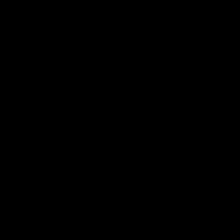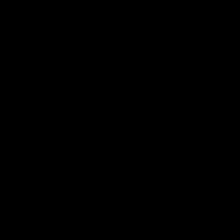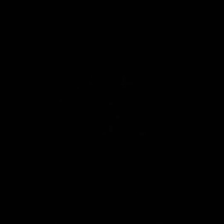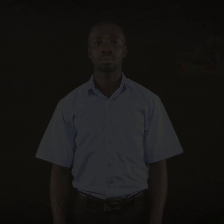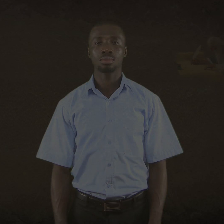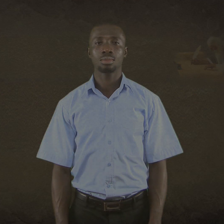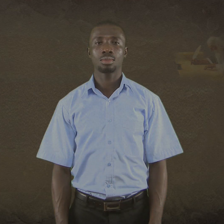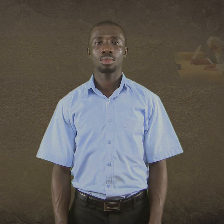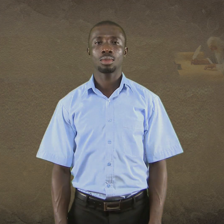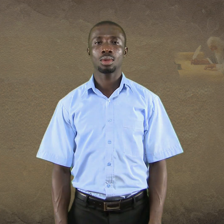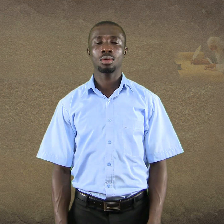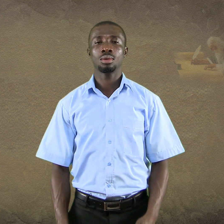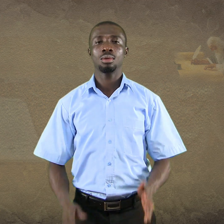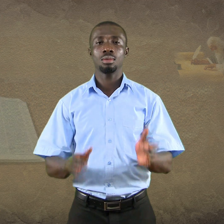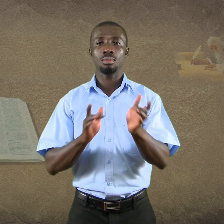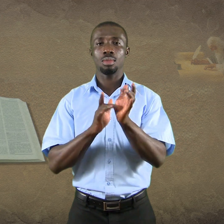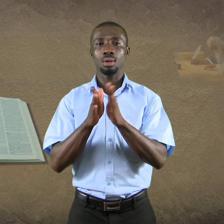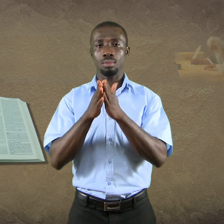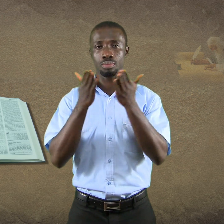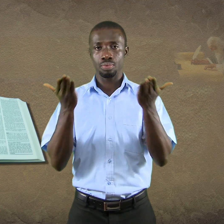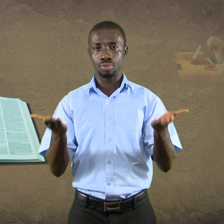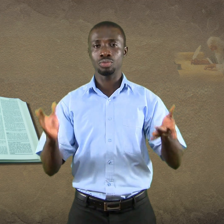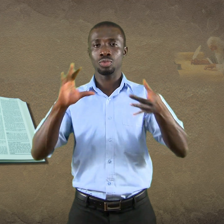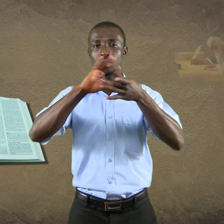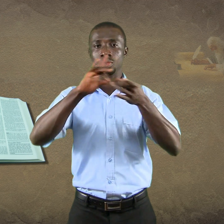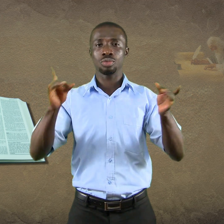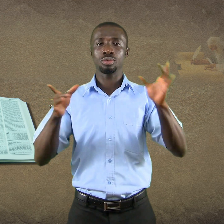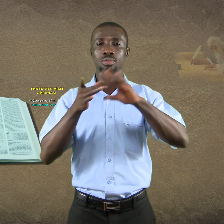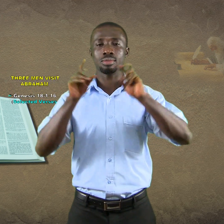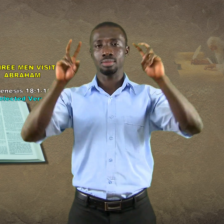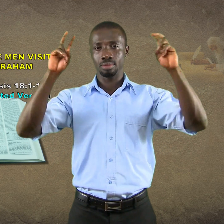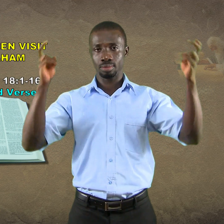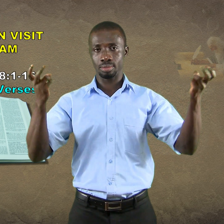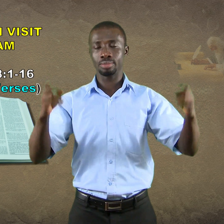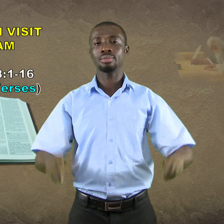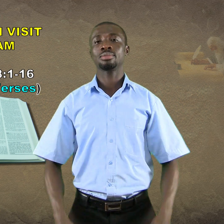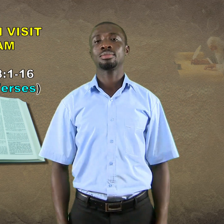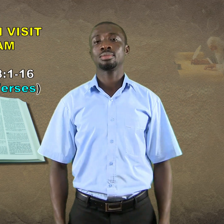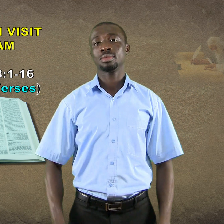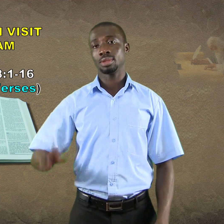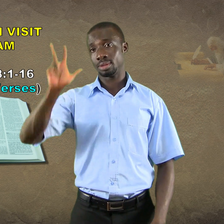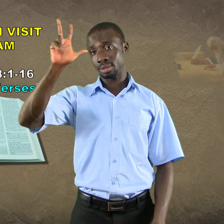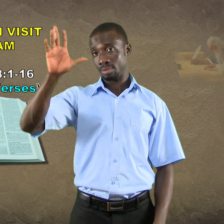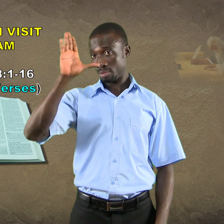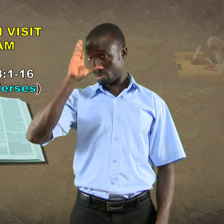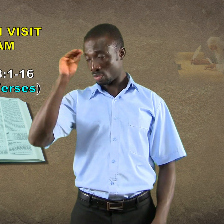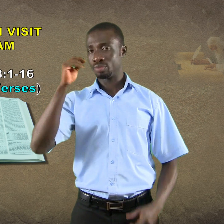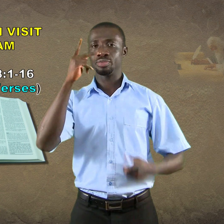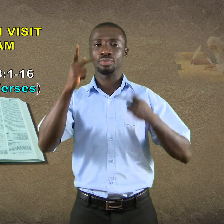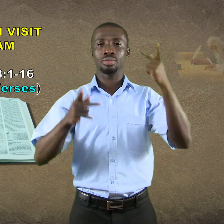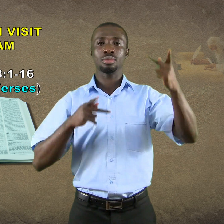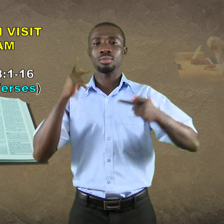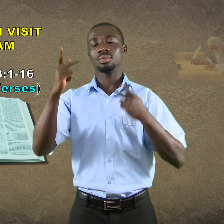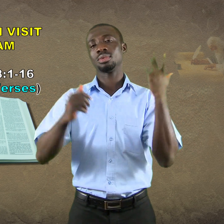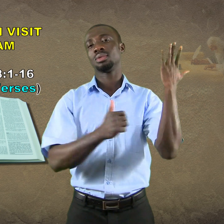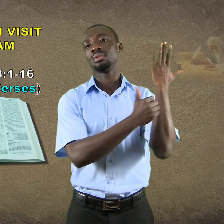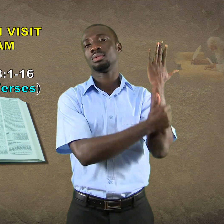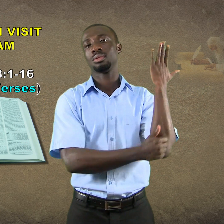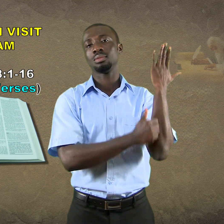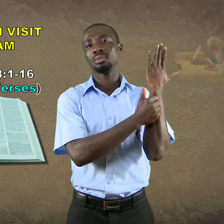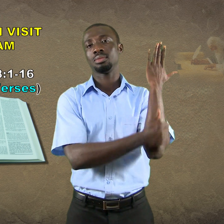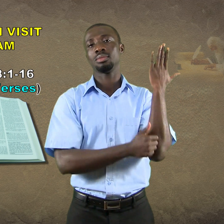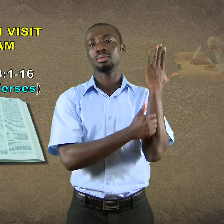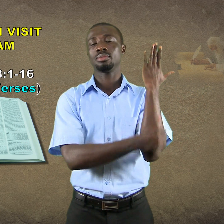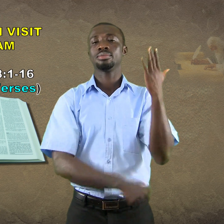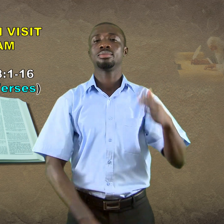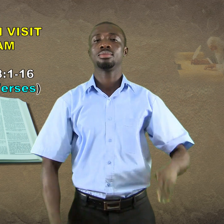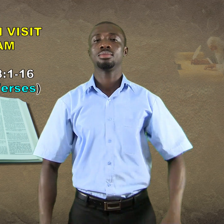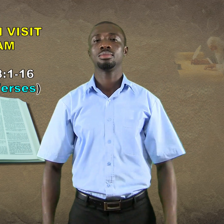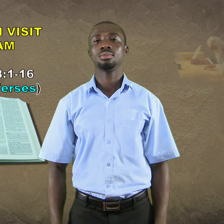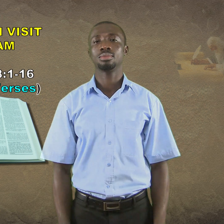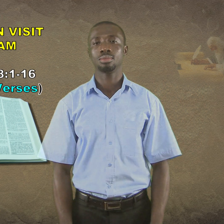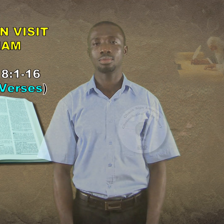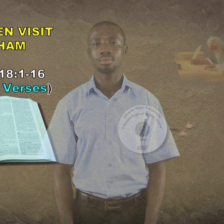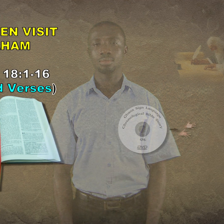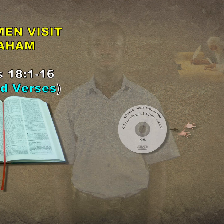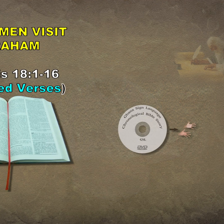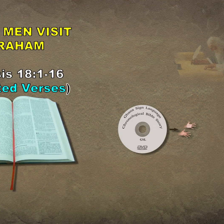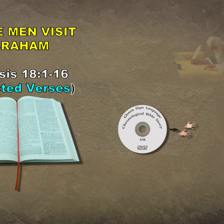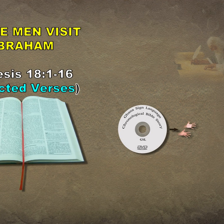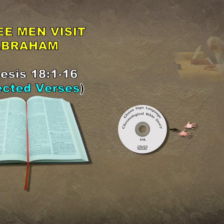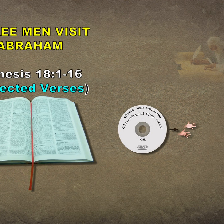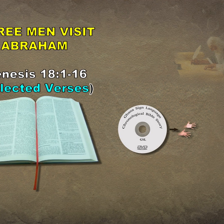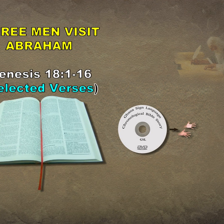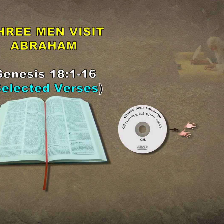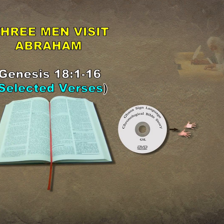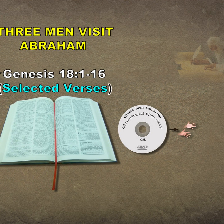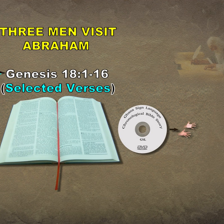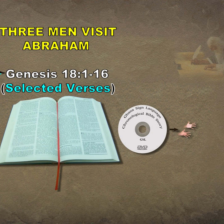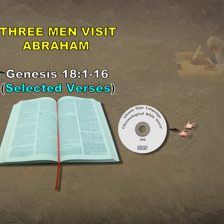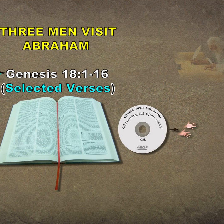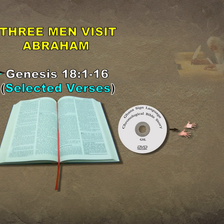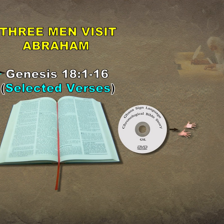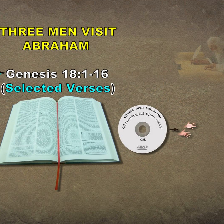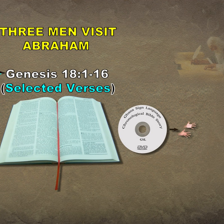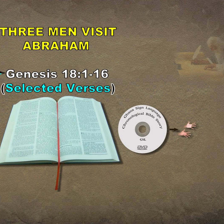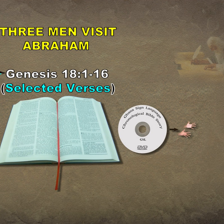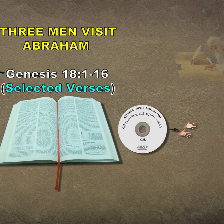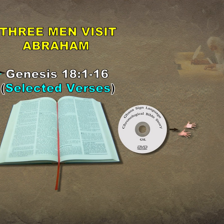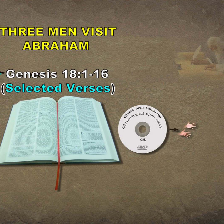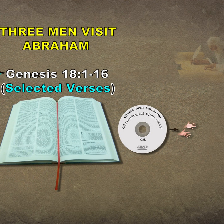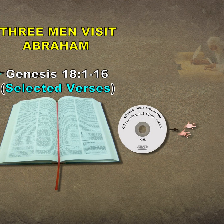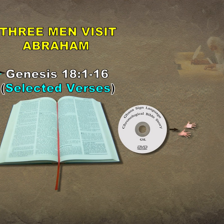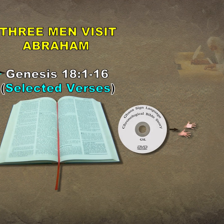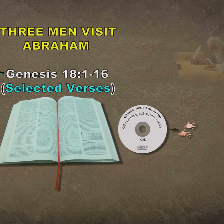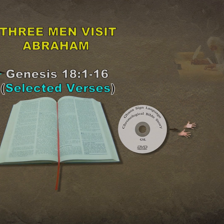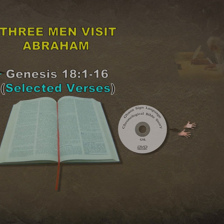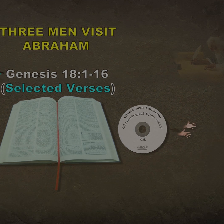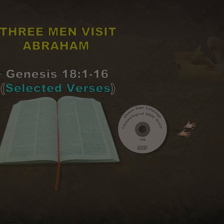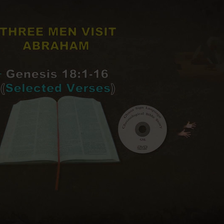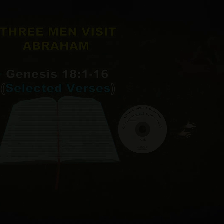Three men visit Abraham